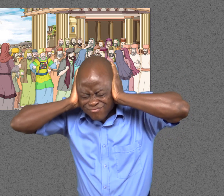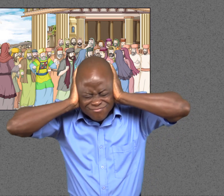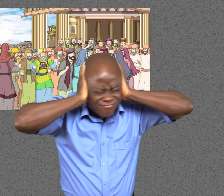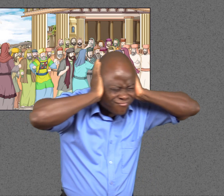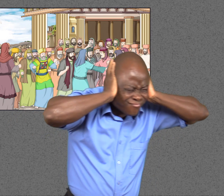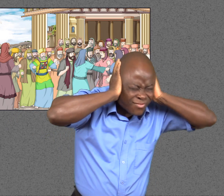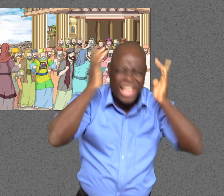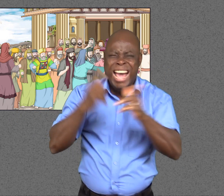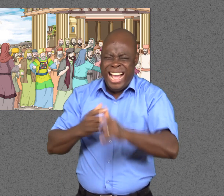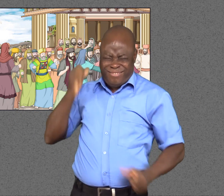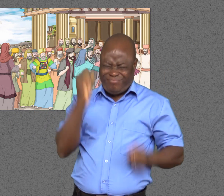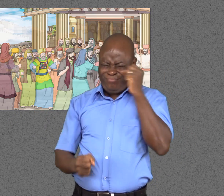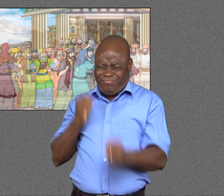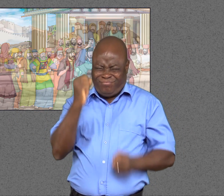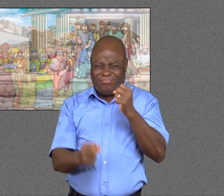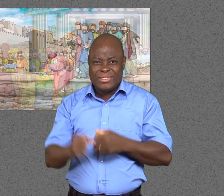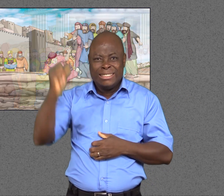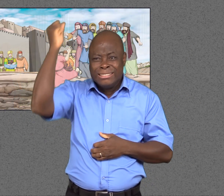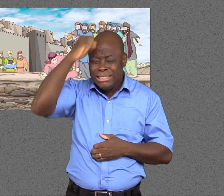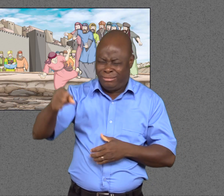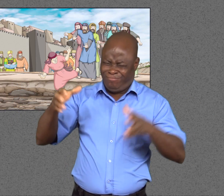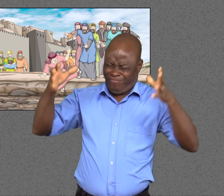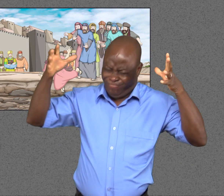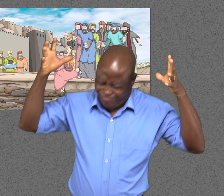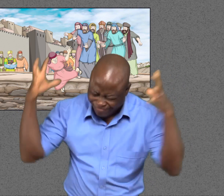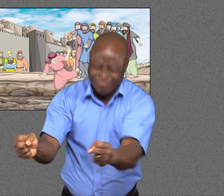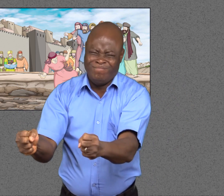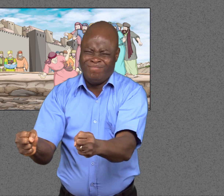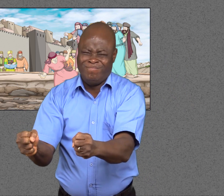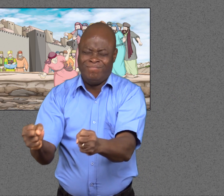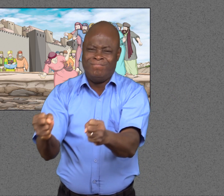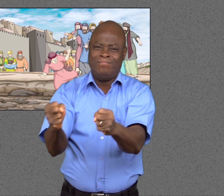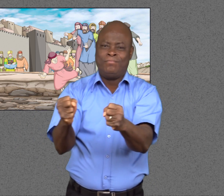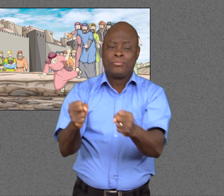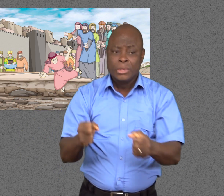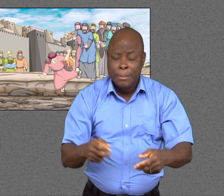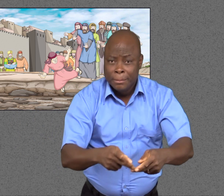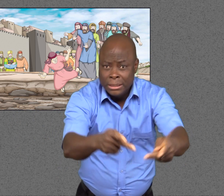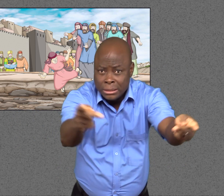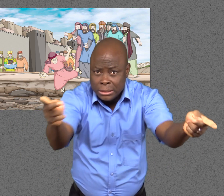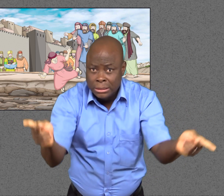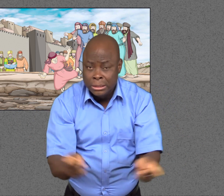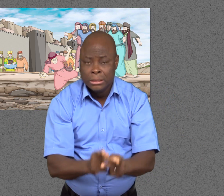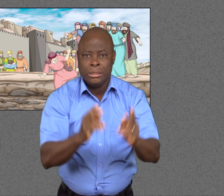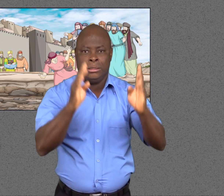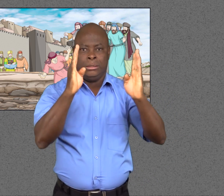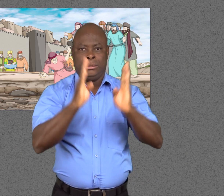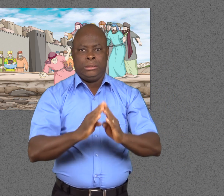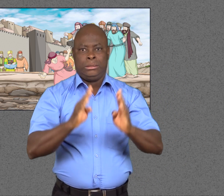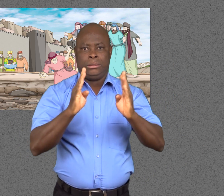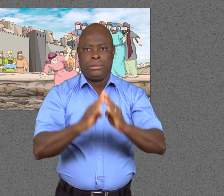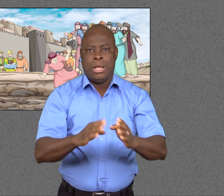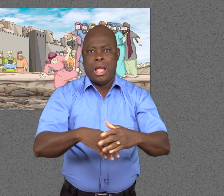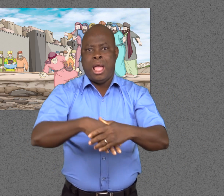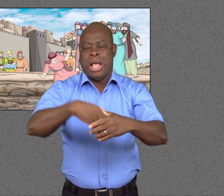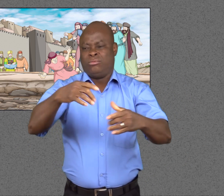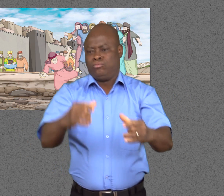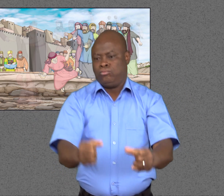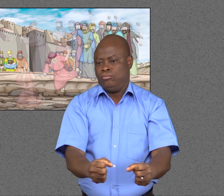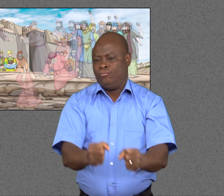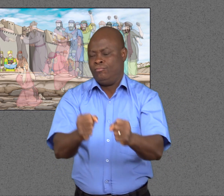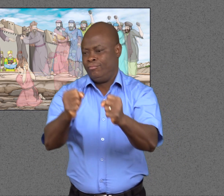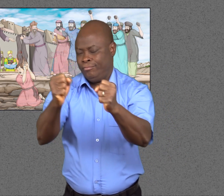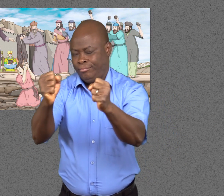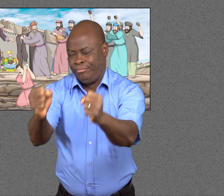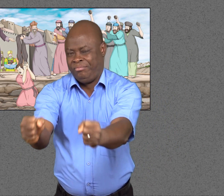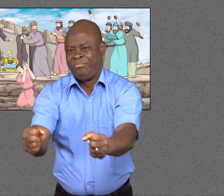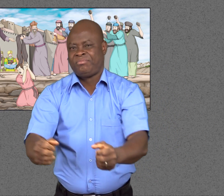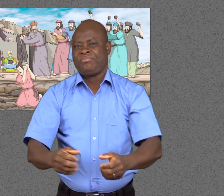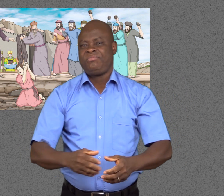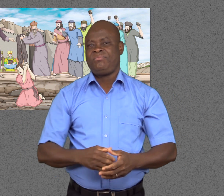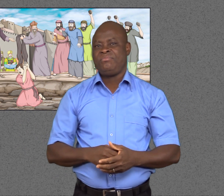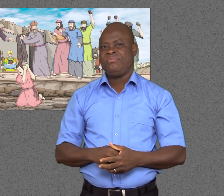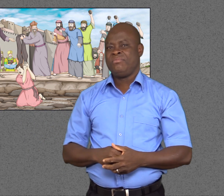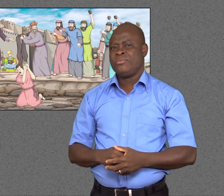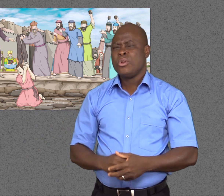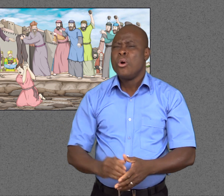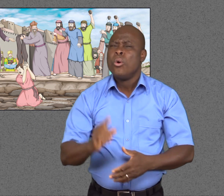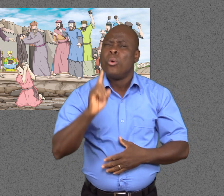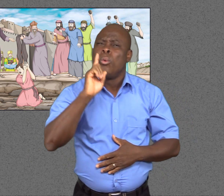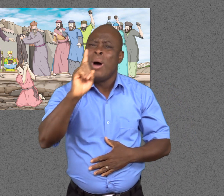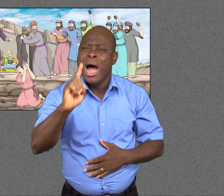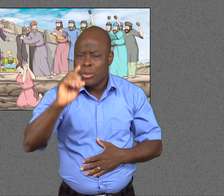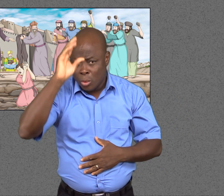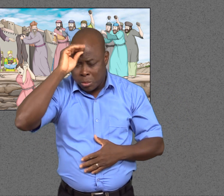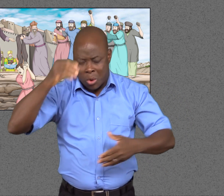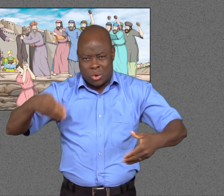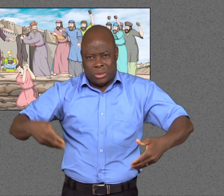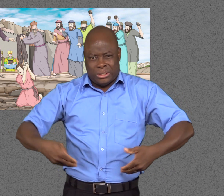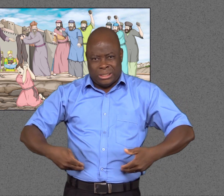They dragged him out of the city and began to stone him.